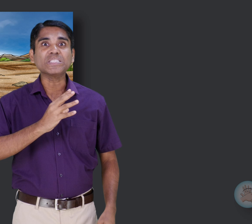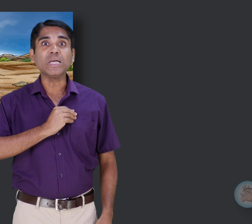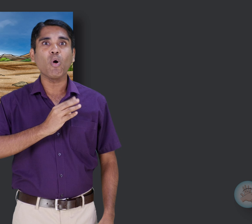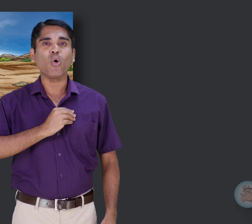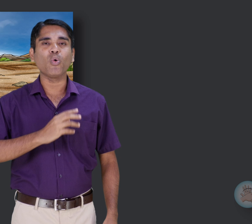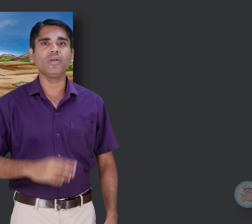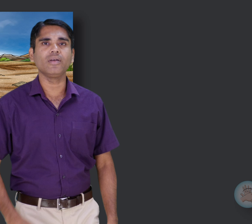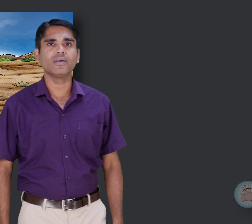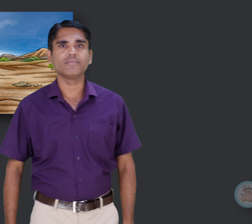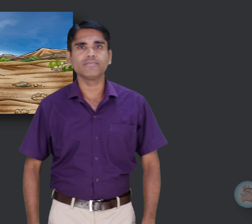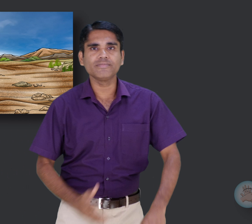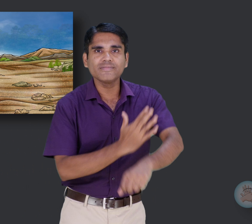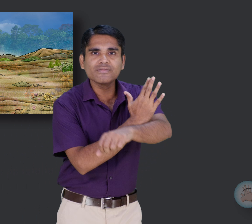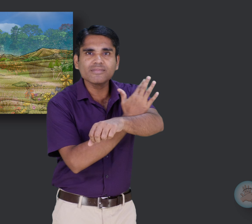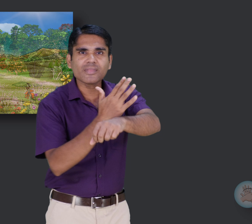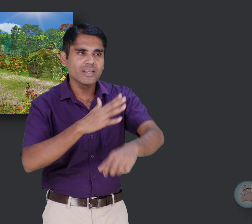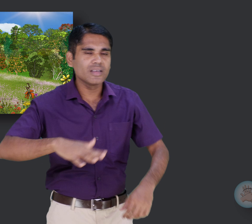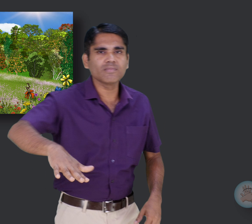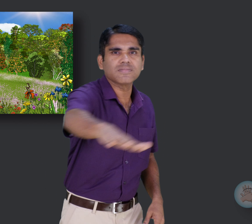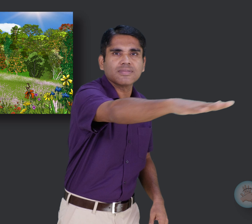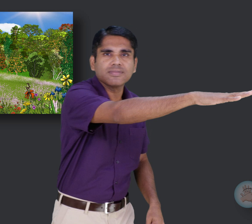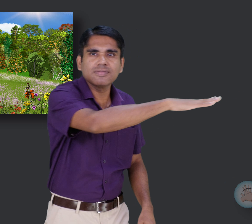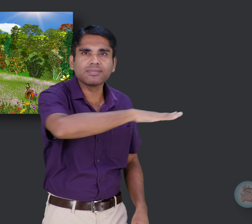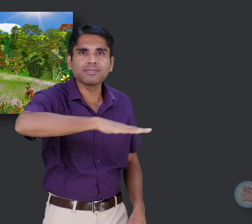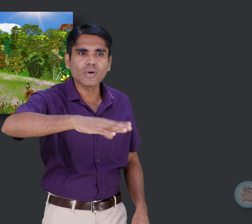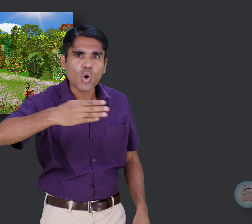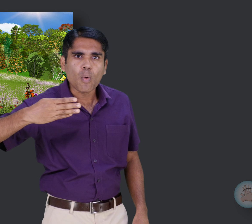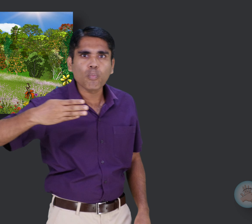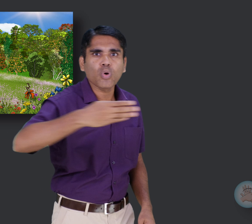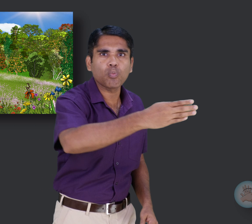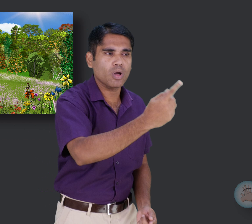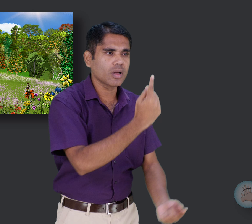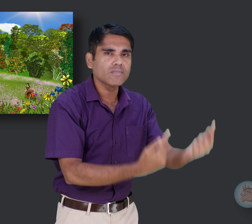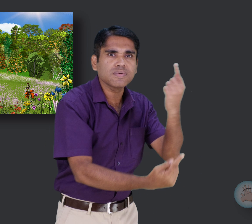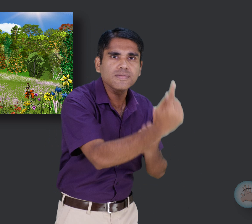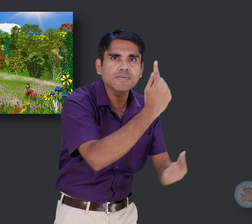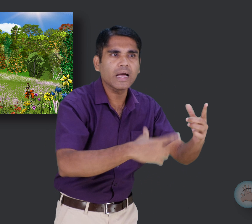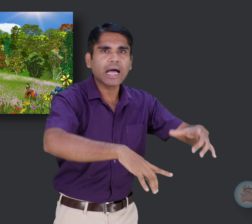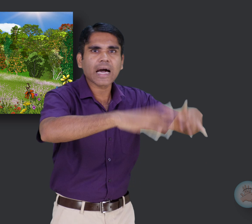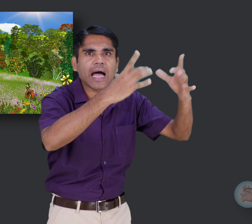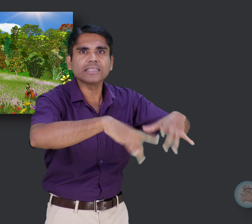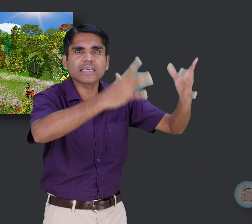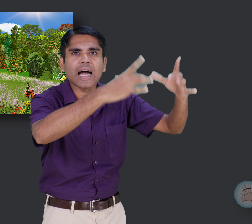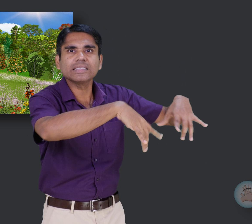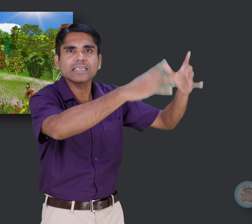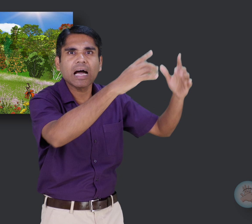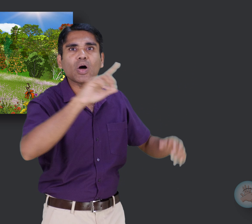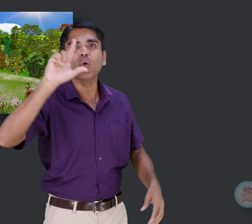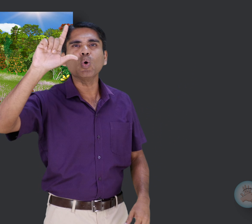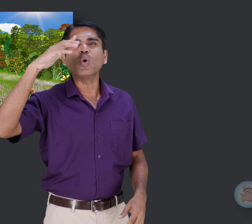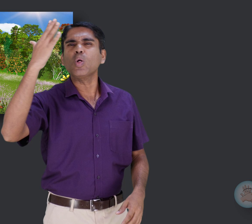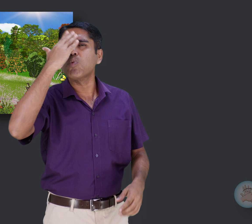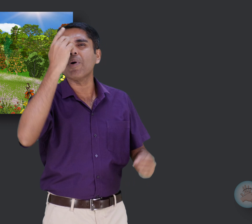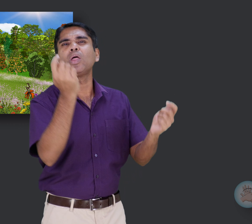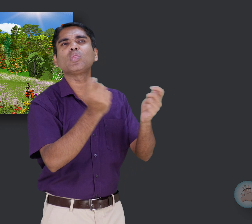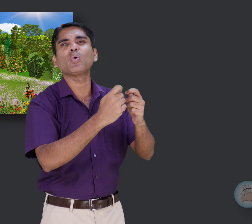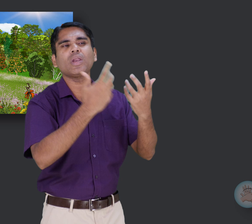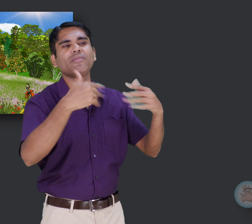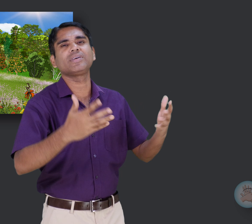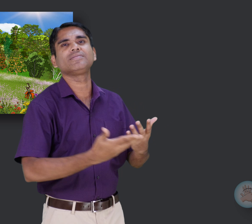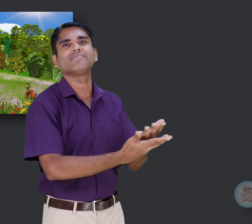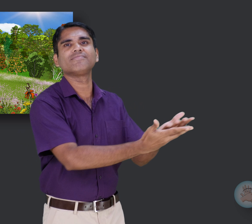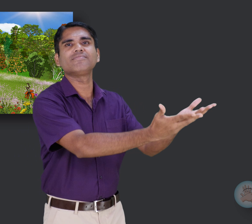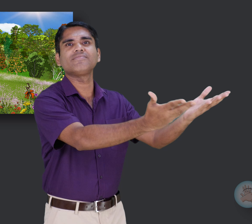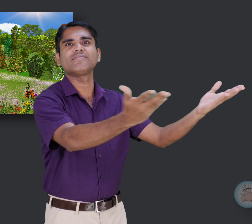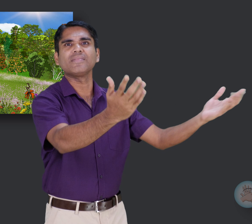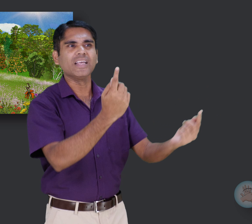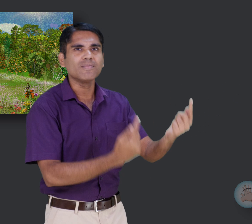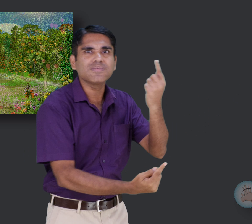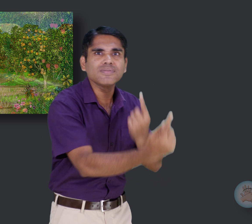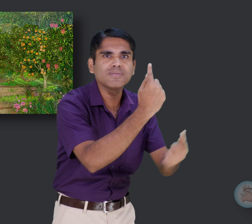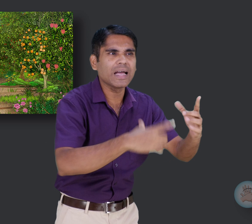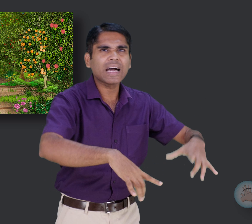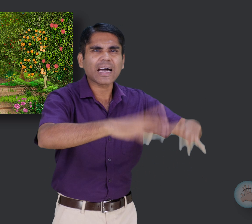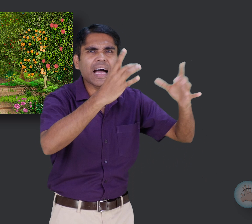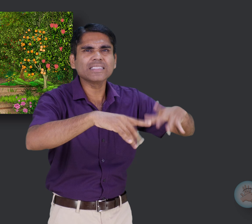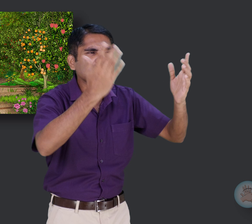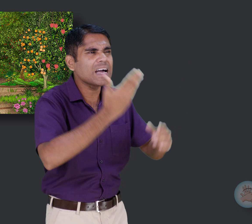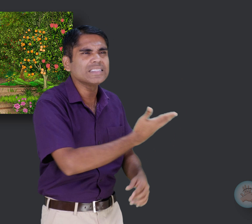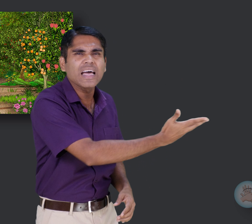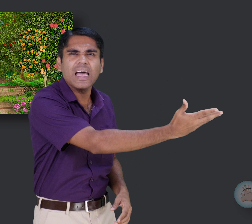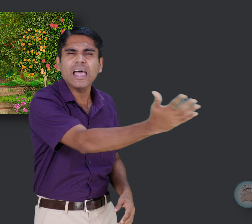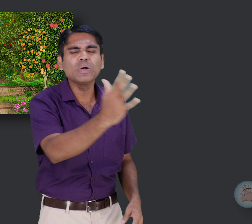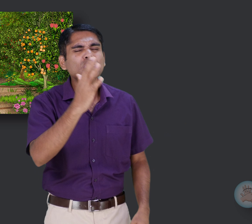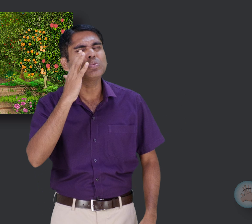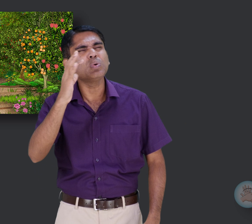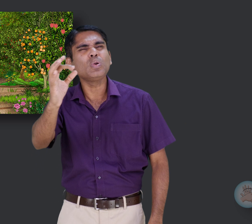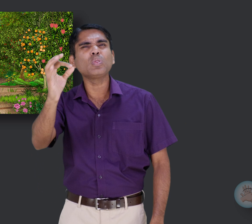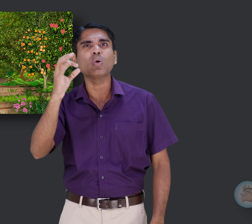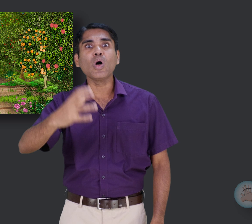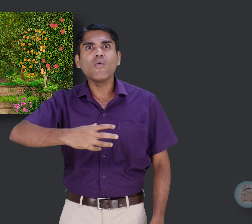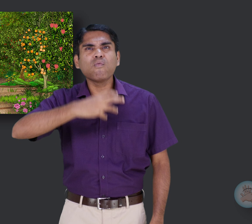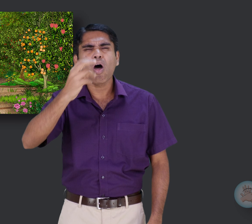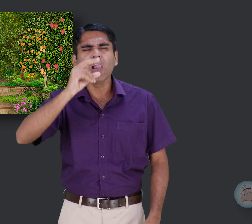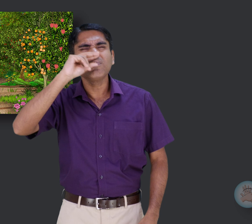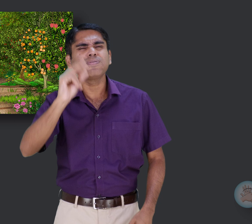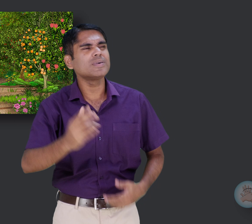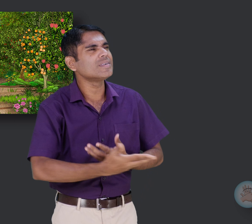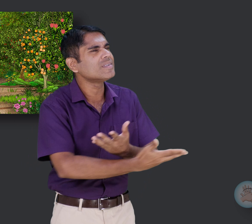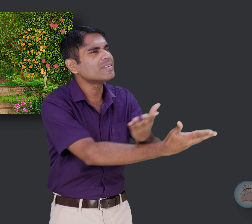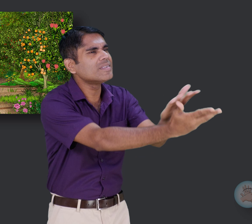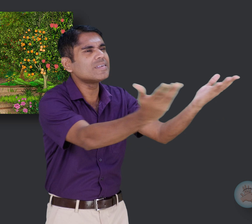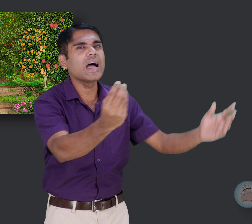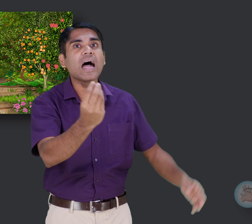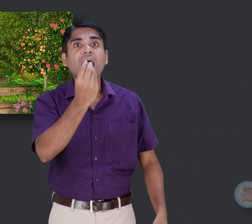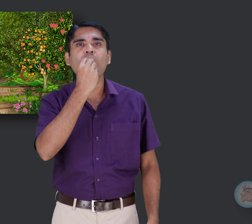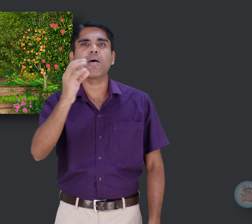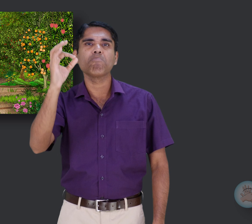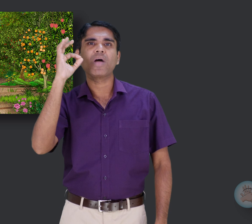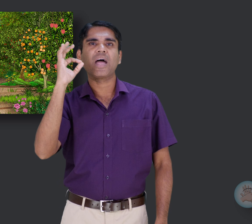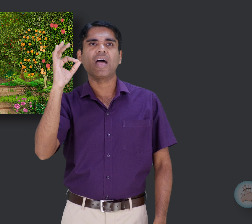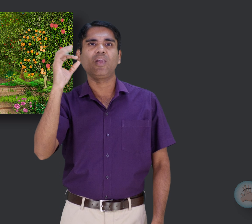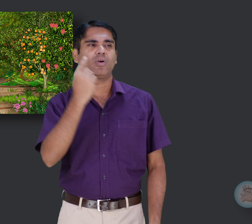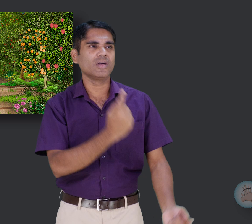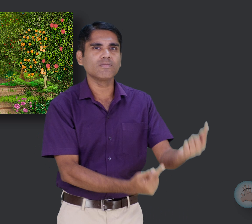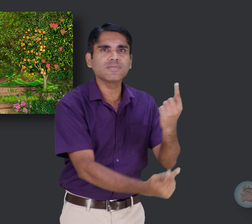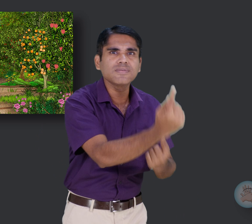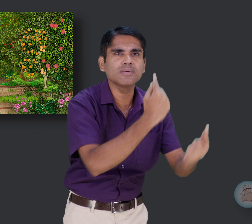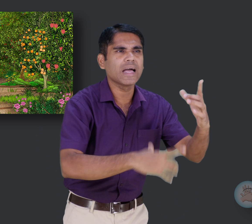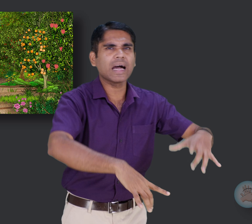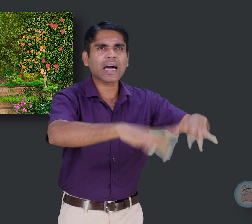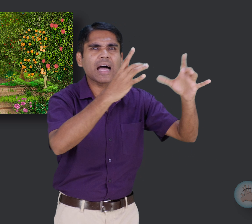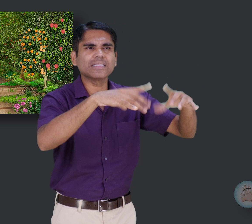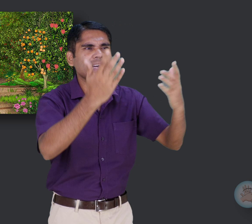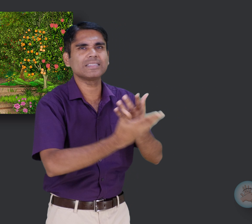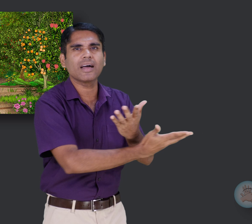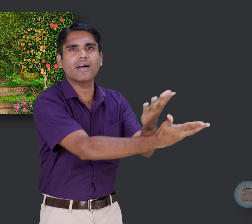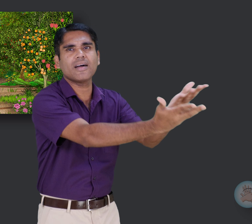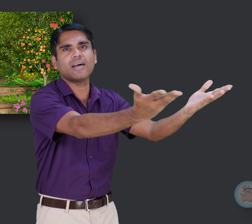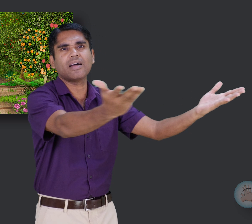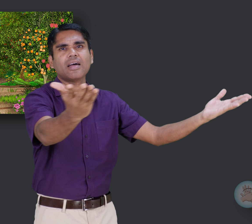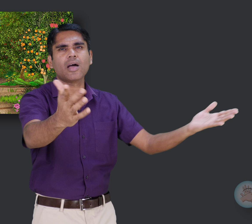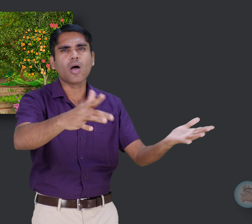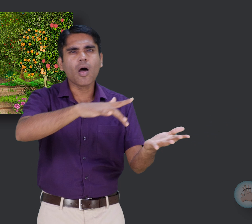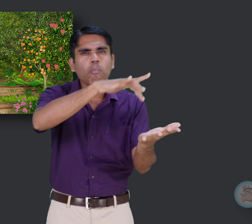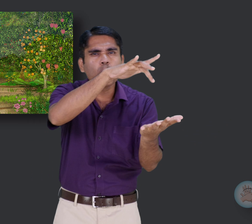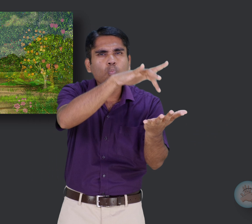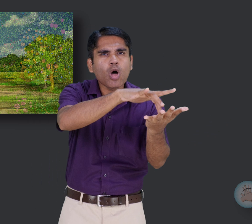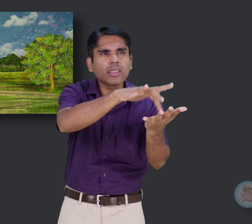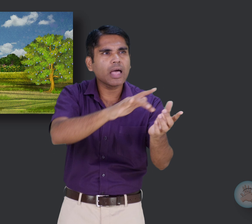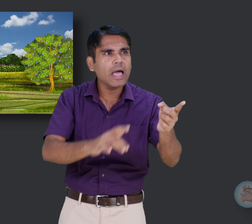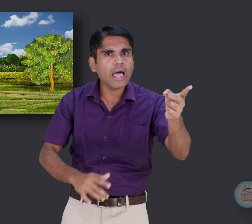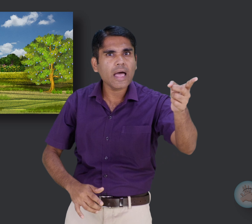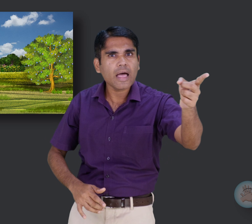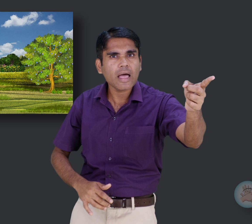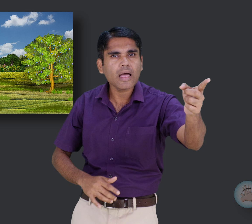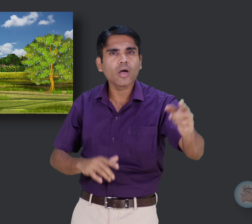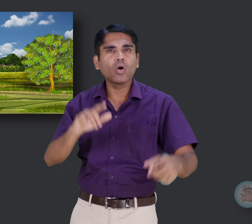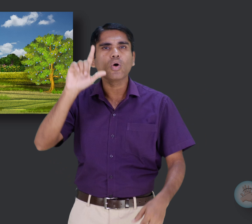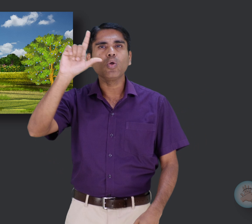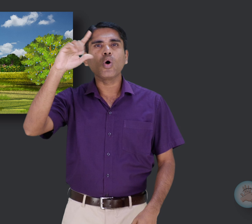And the LORD God planted a garden in Eden, in the east, where He placed the man He had formed. Out of the ground the LORD God gave growth to every tree that is pleasing to the eye and good for food.